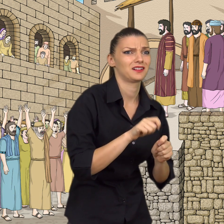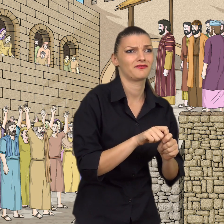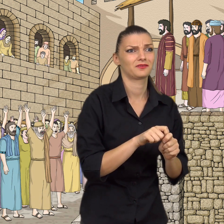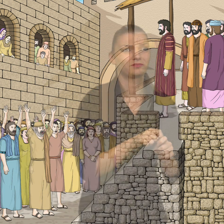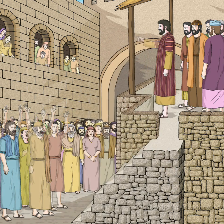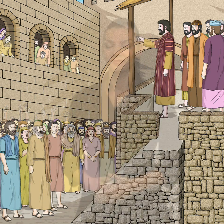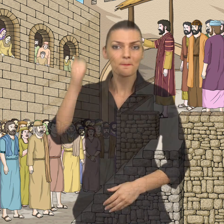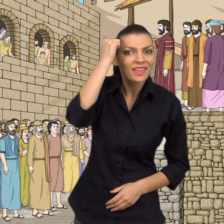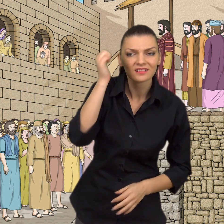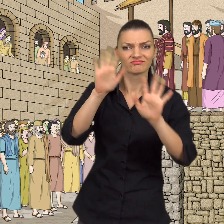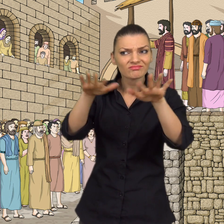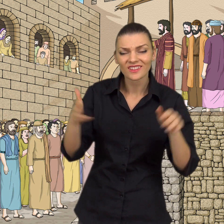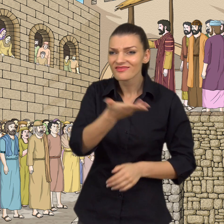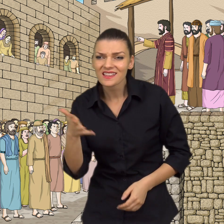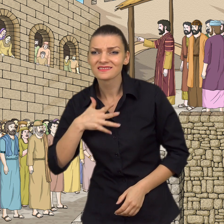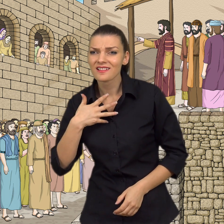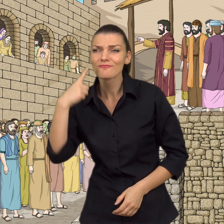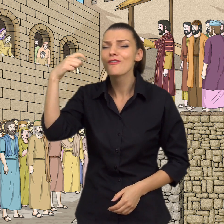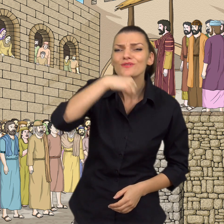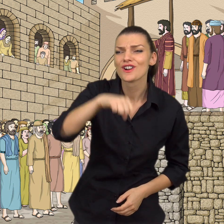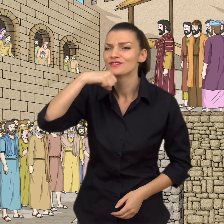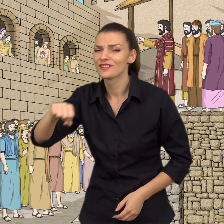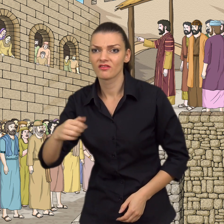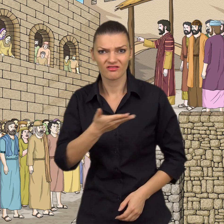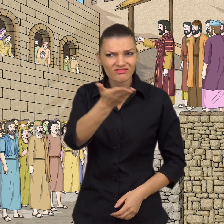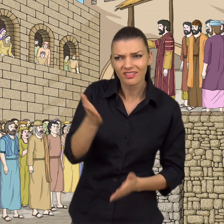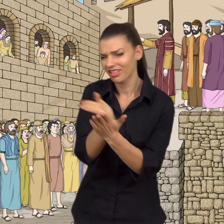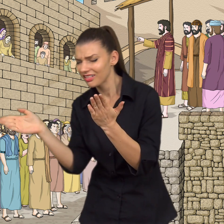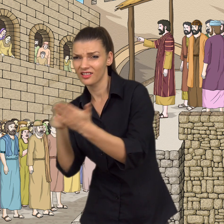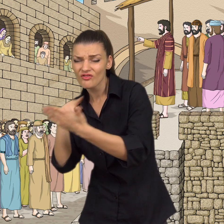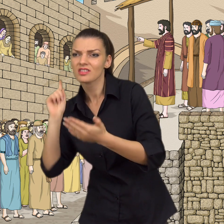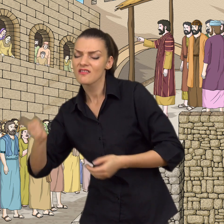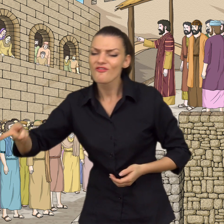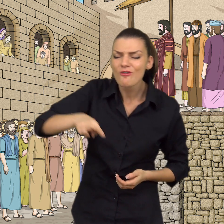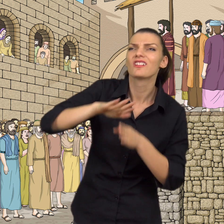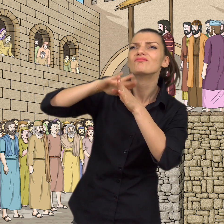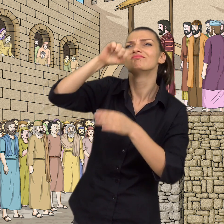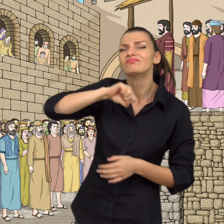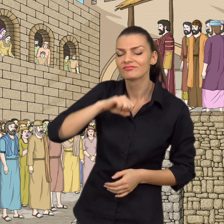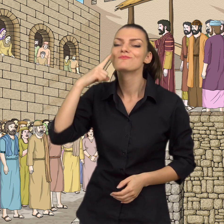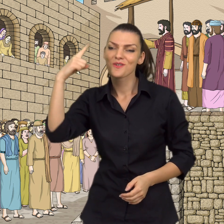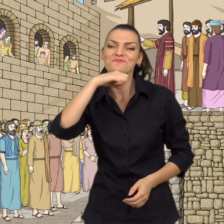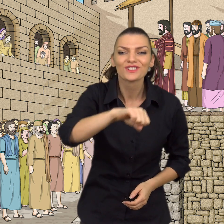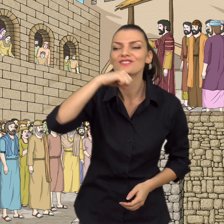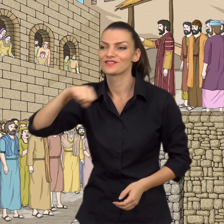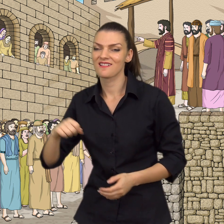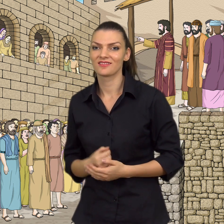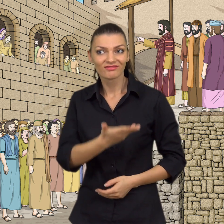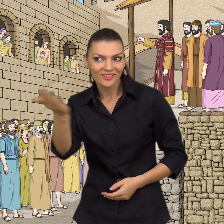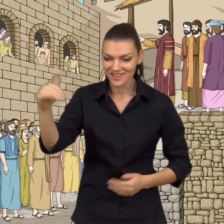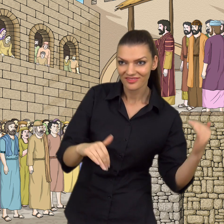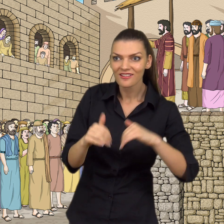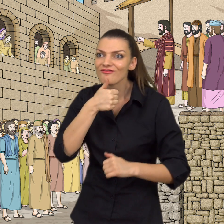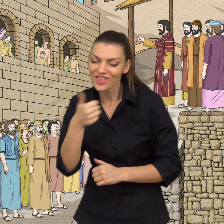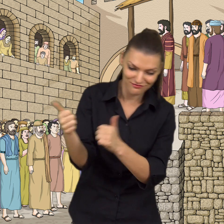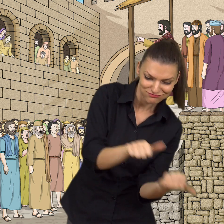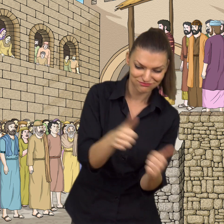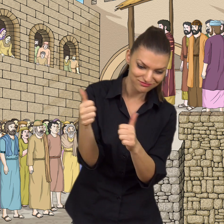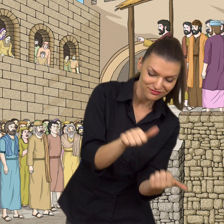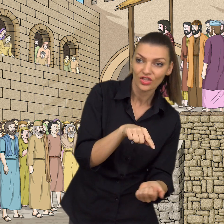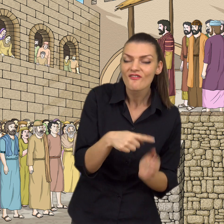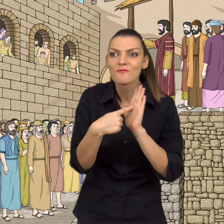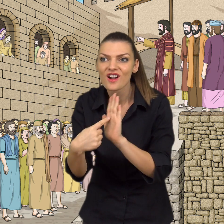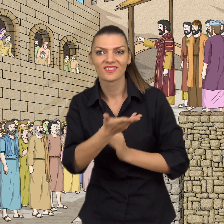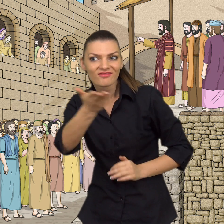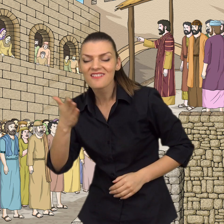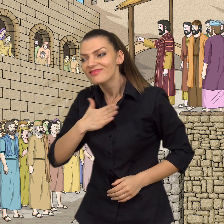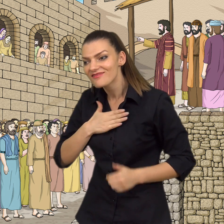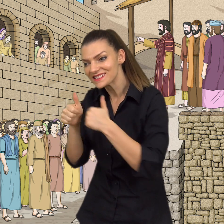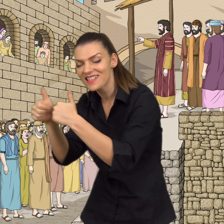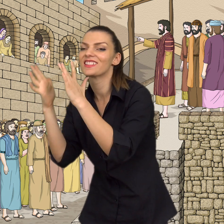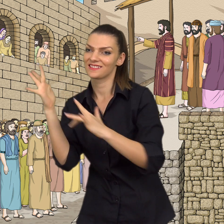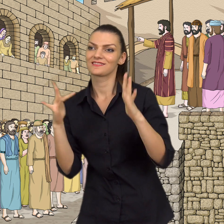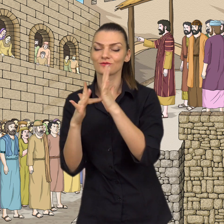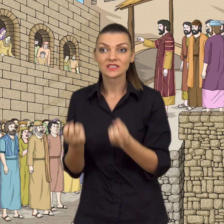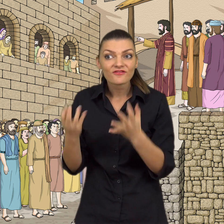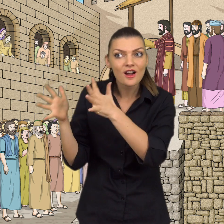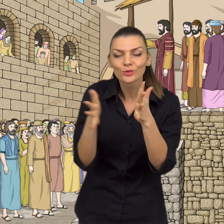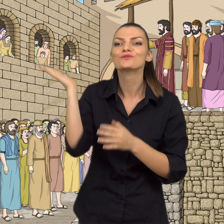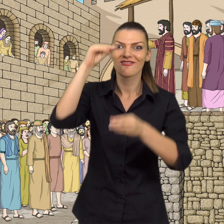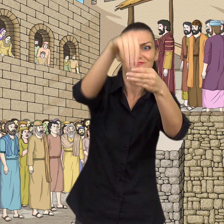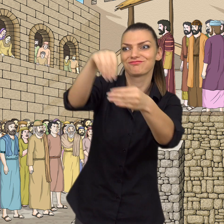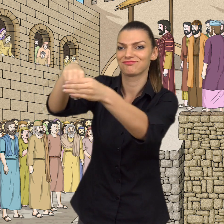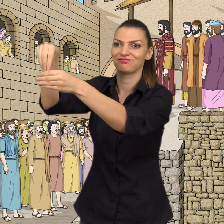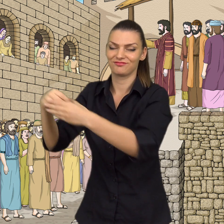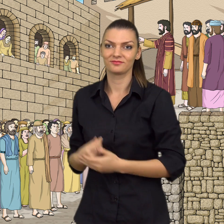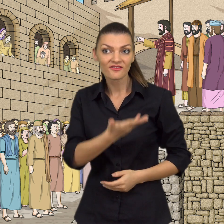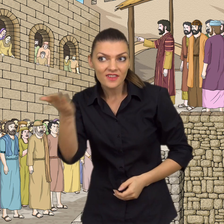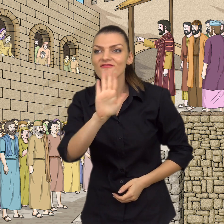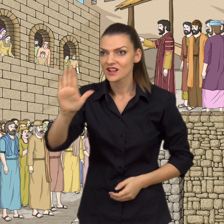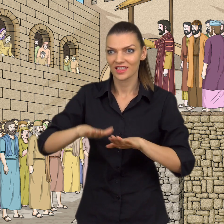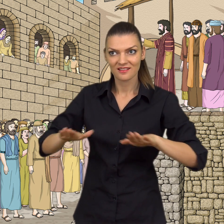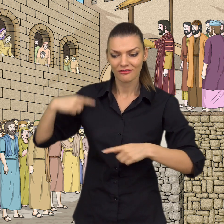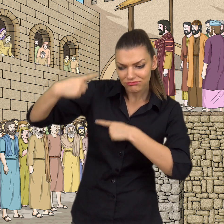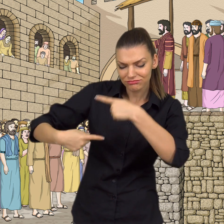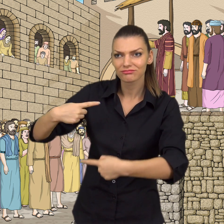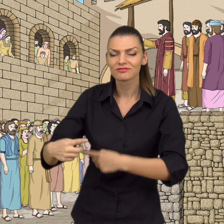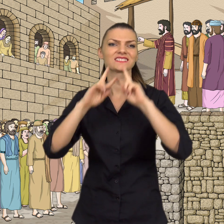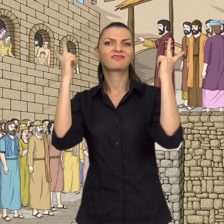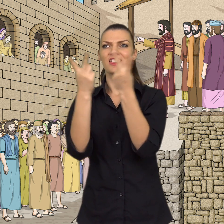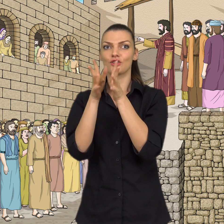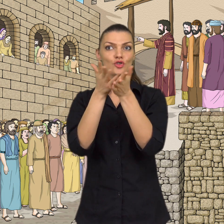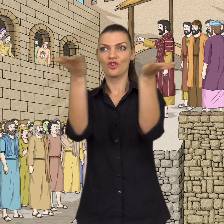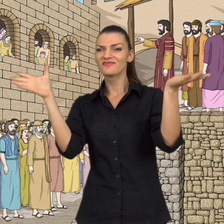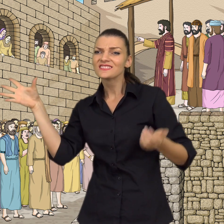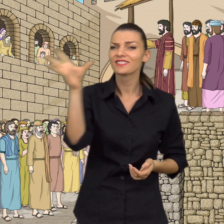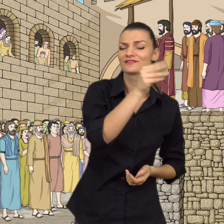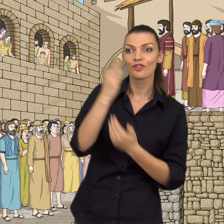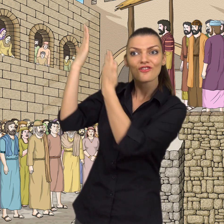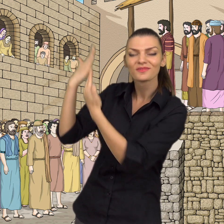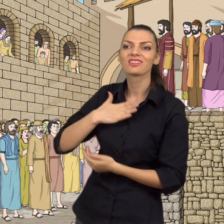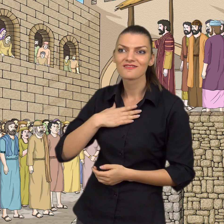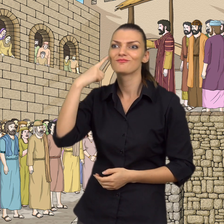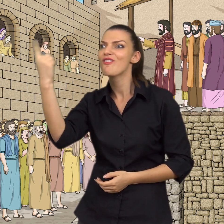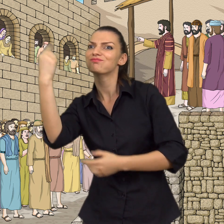Peter replied, “Repent and be baptized, every one of you, in the name of Jesus Christ for the forgiveness of your sins, and you will receive the gift of the Holy Spirit.